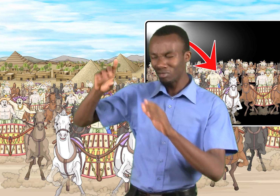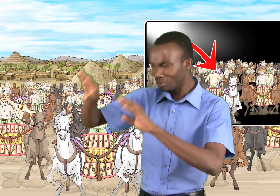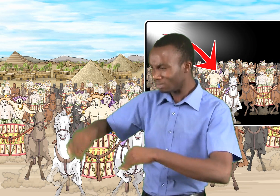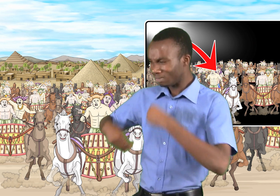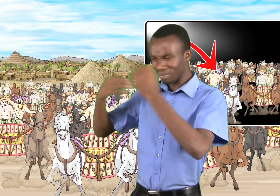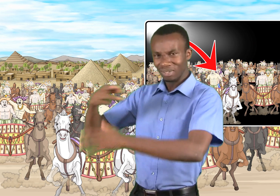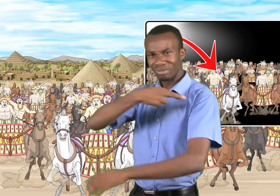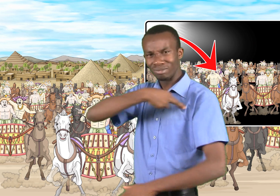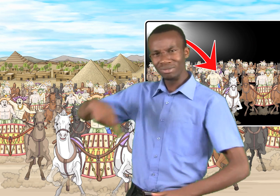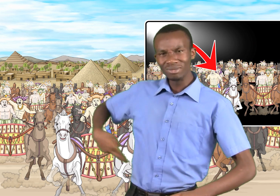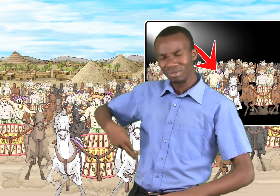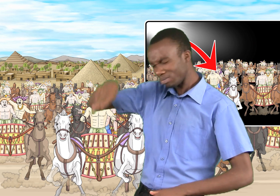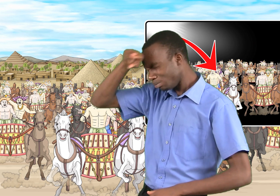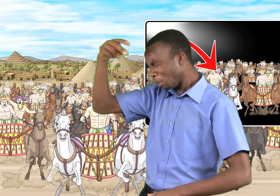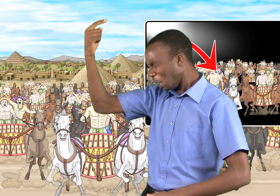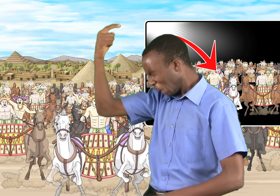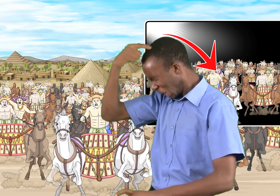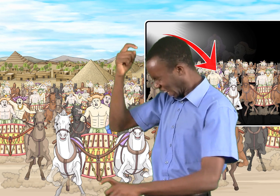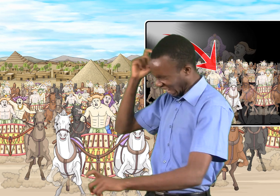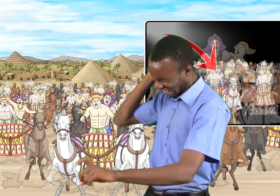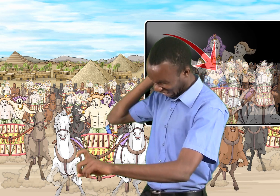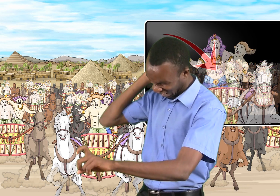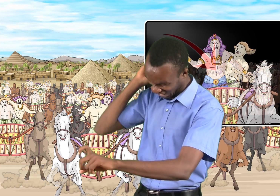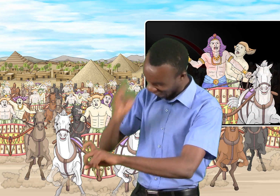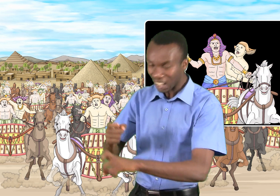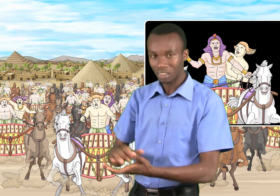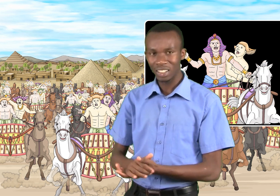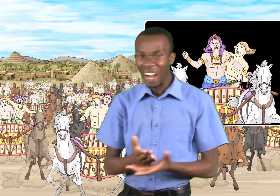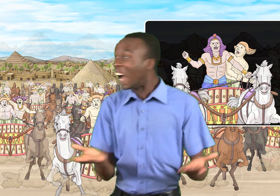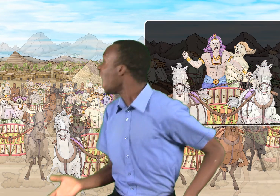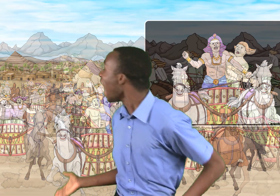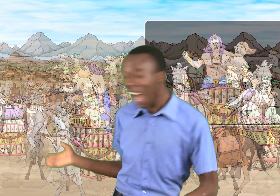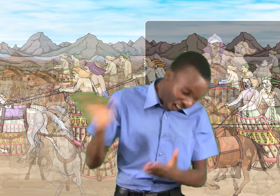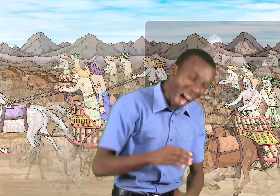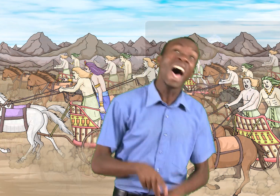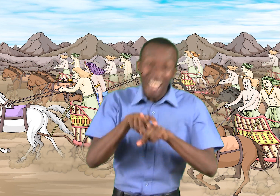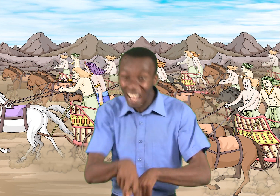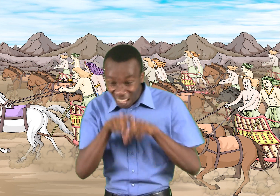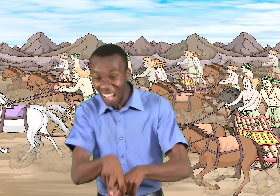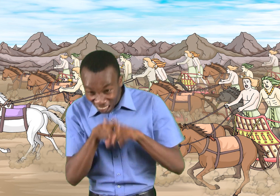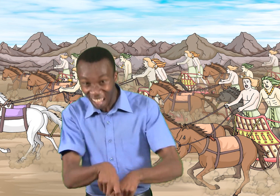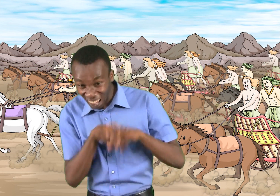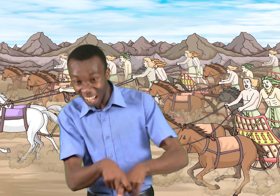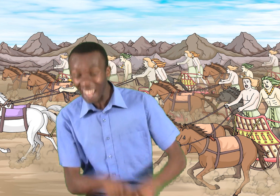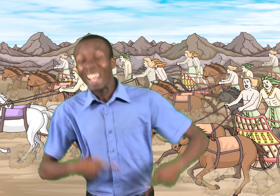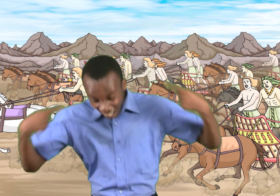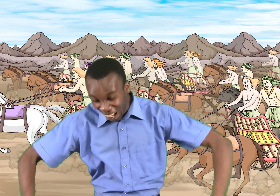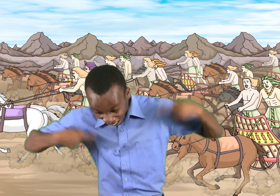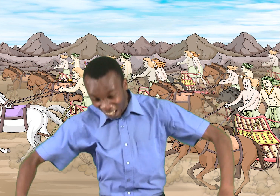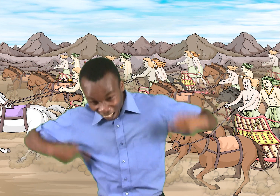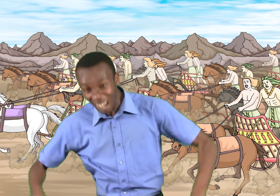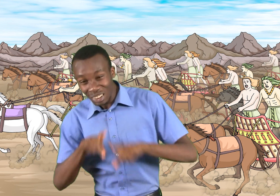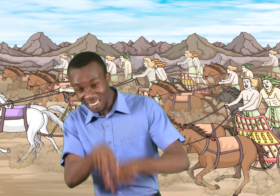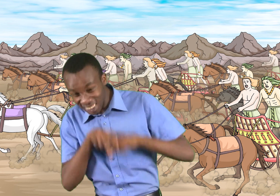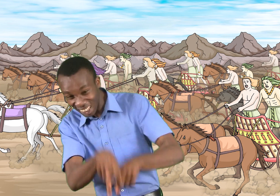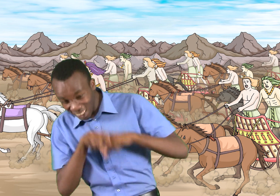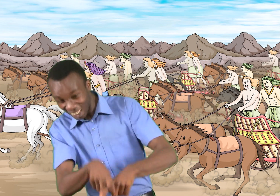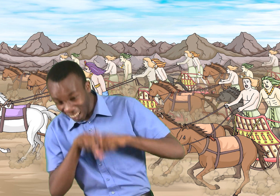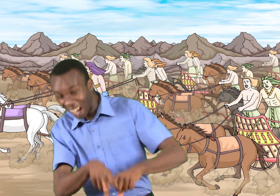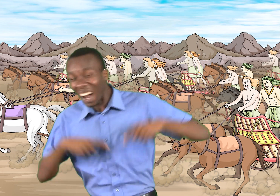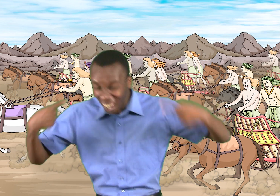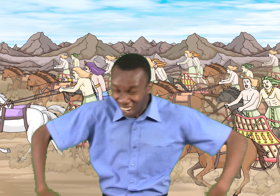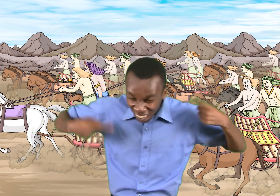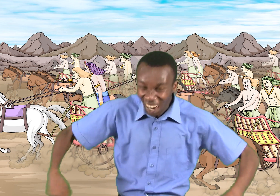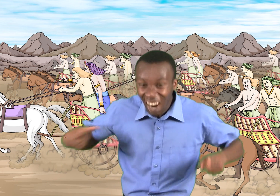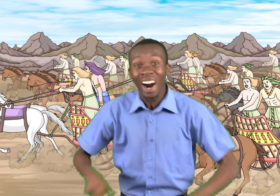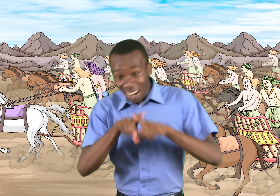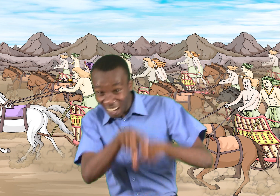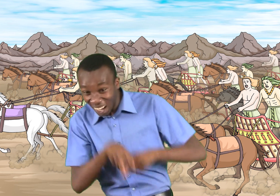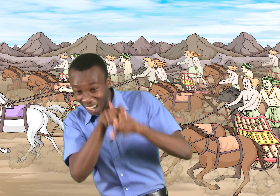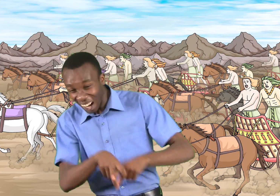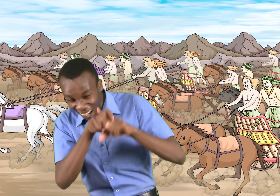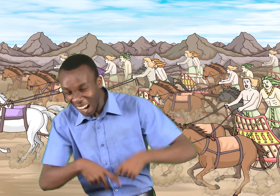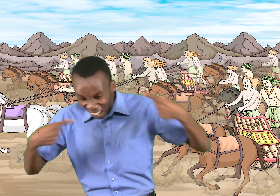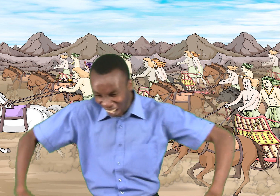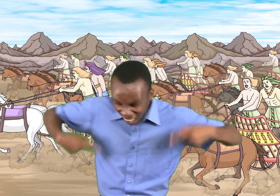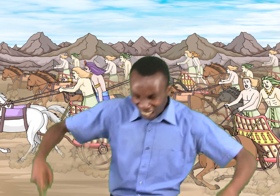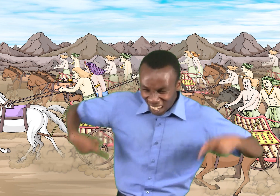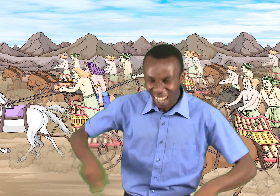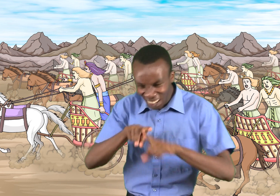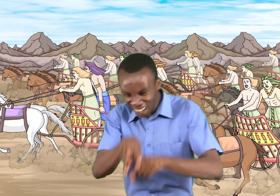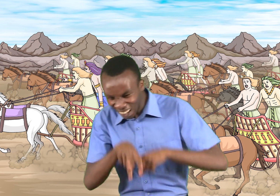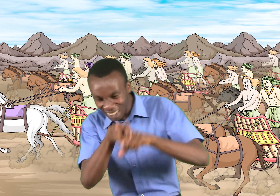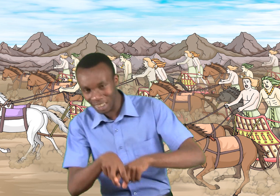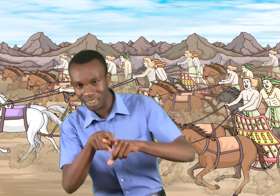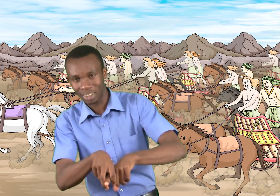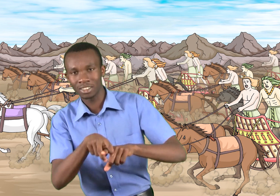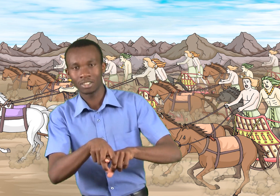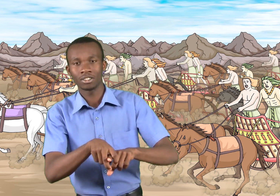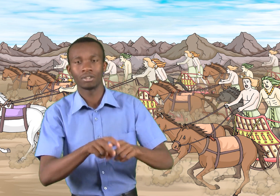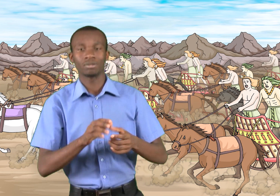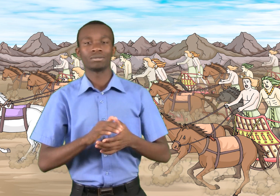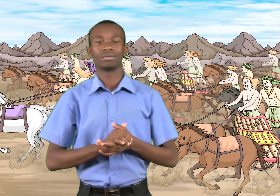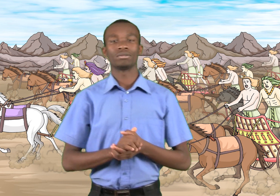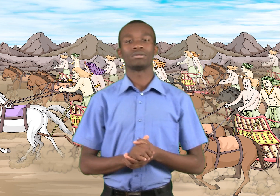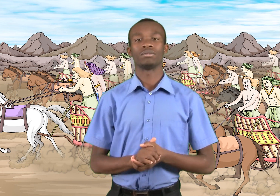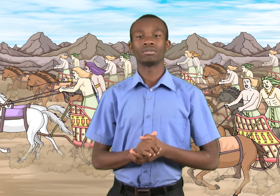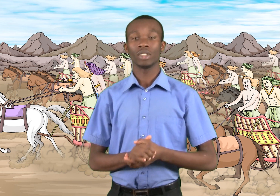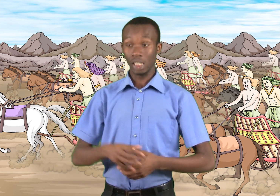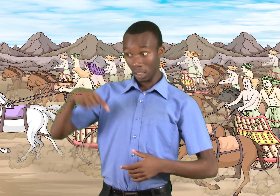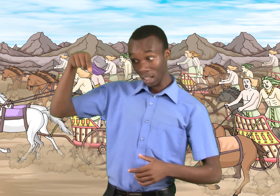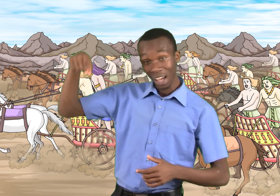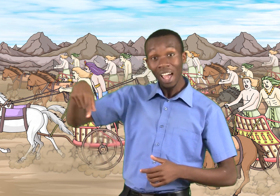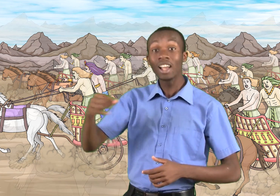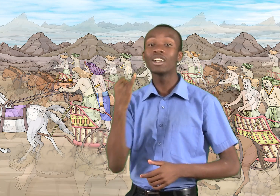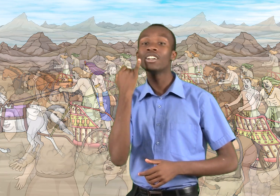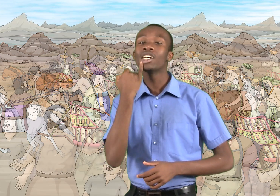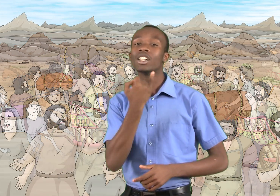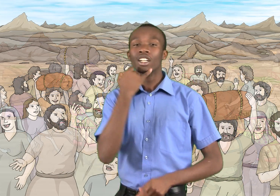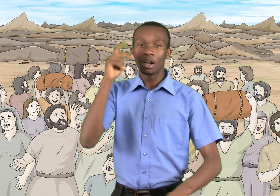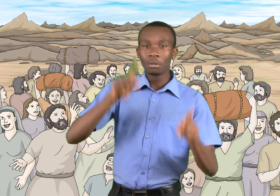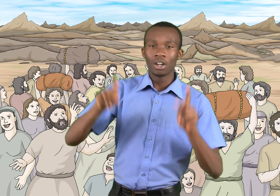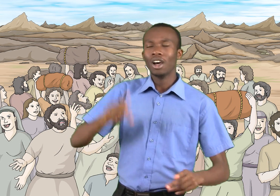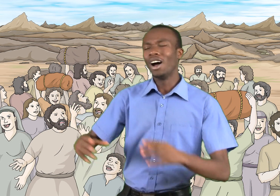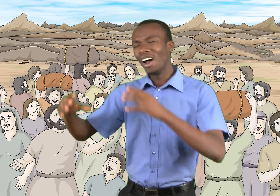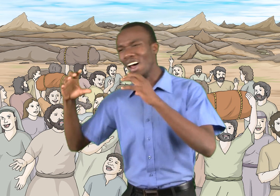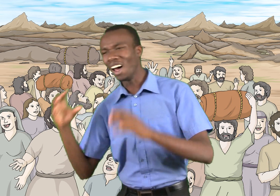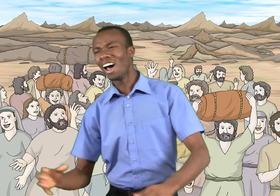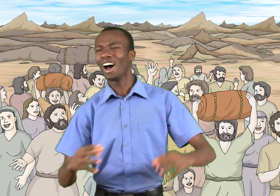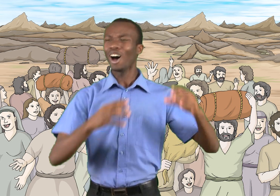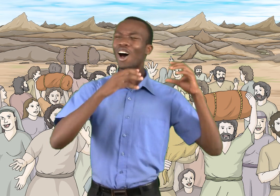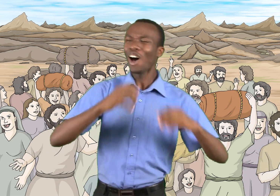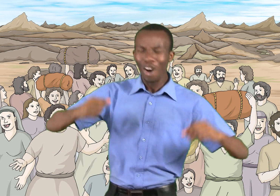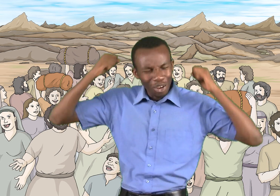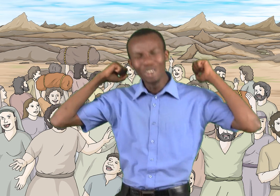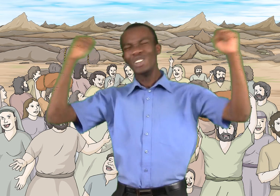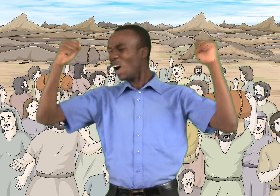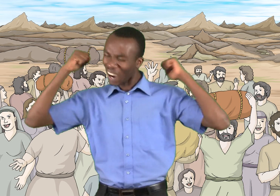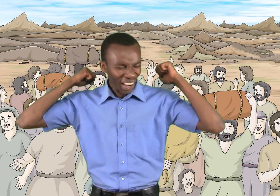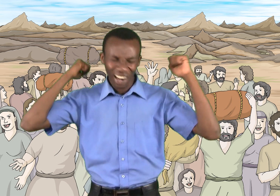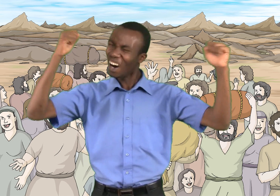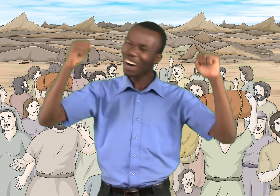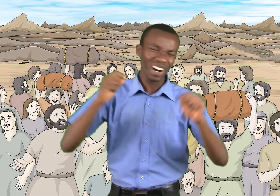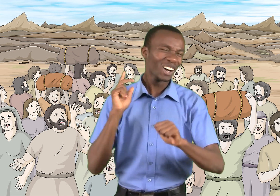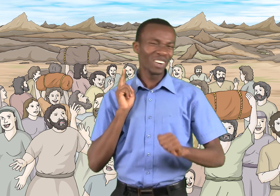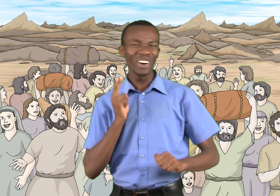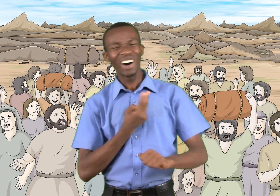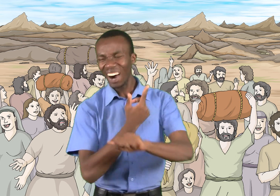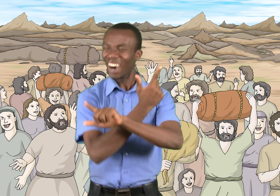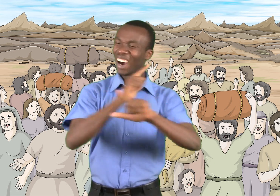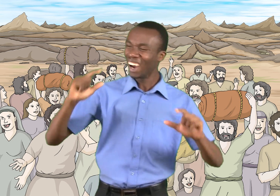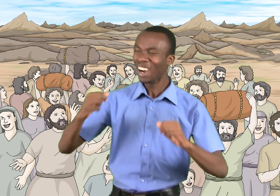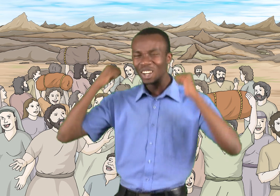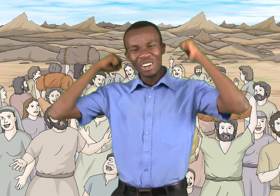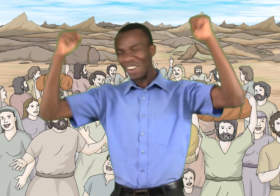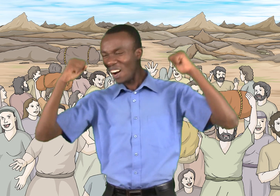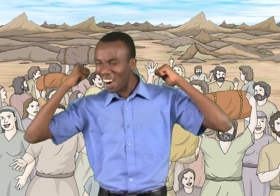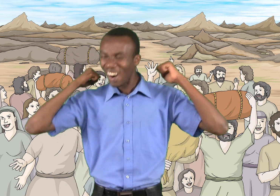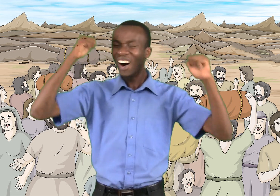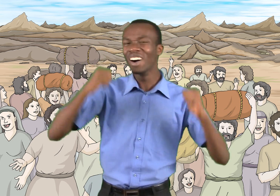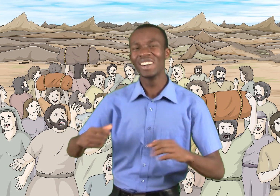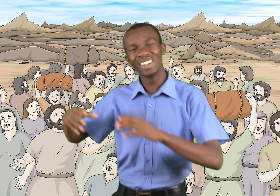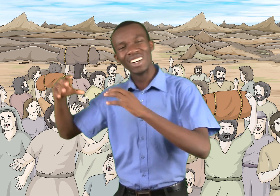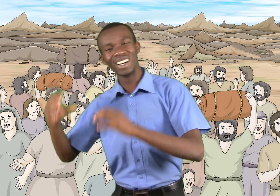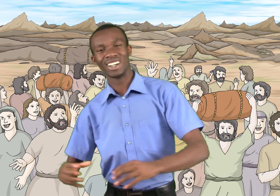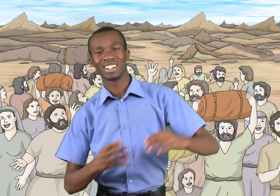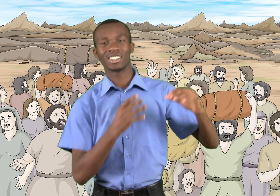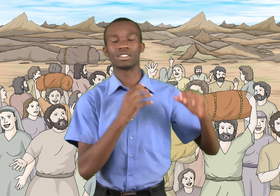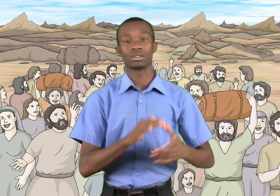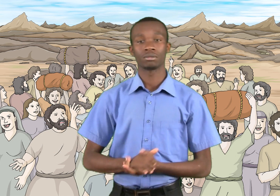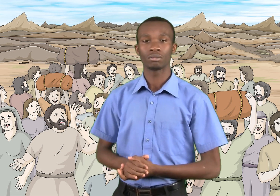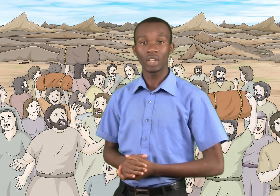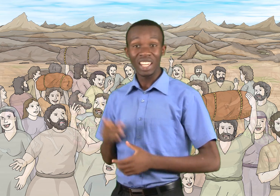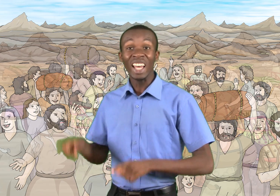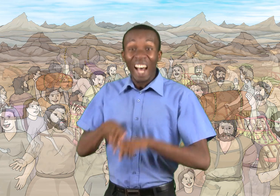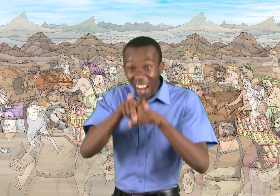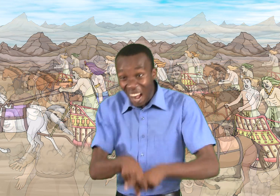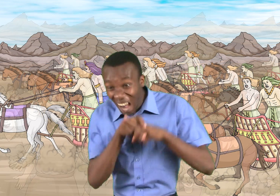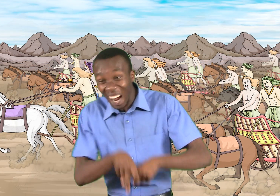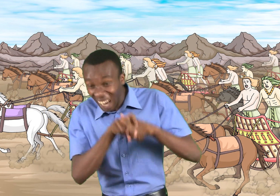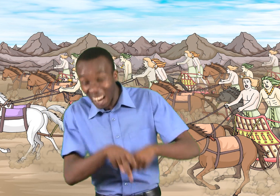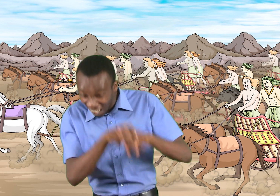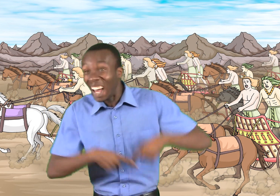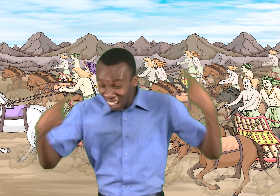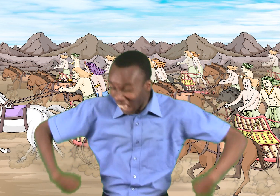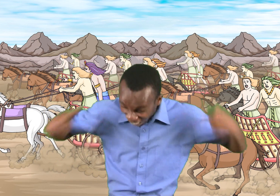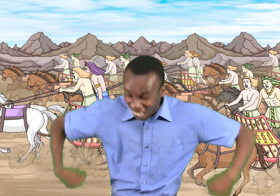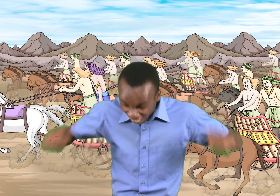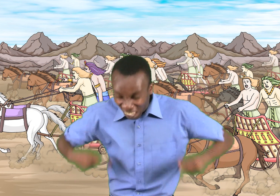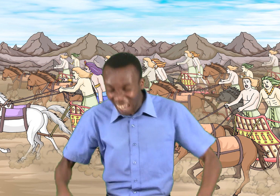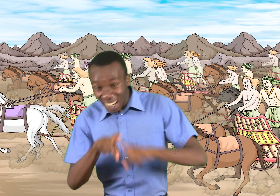And the LORD hardened the heart of Pharaoh king of Egypt so that he pursued the Israelites, who were marching out defiantly.